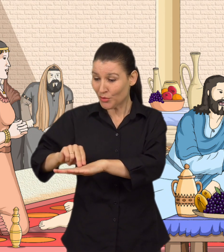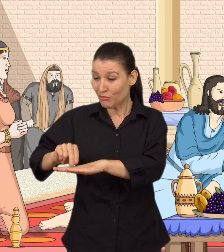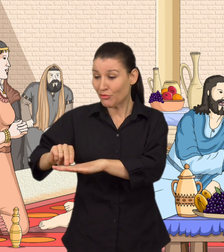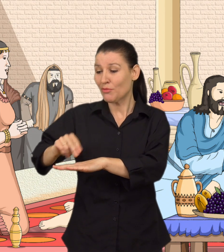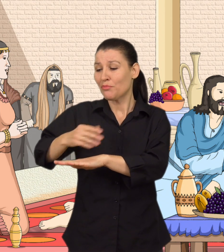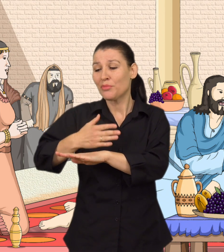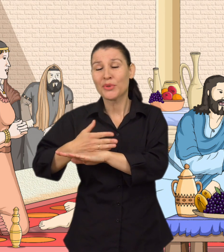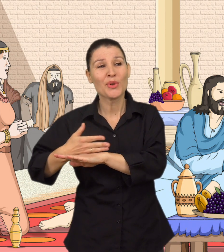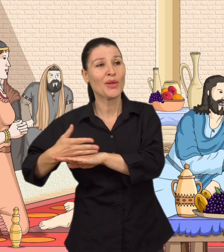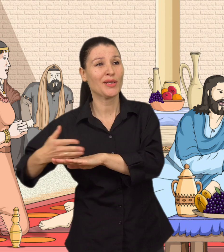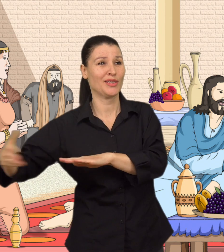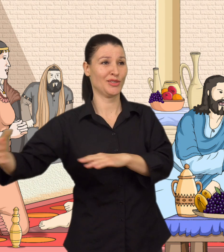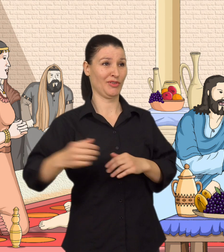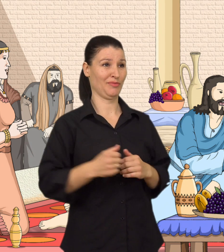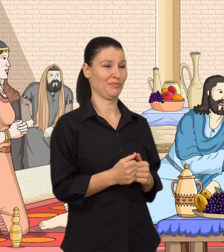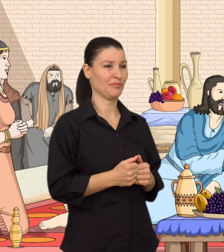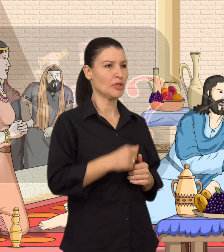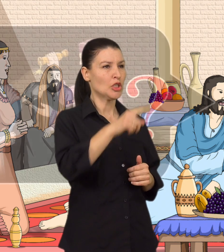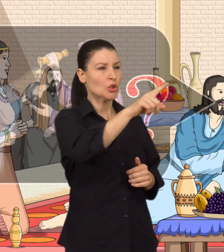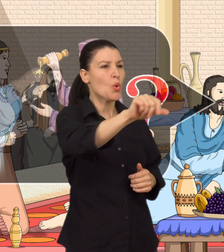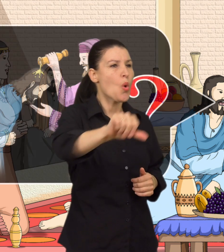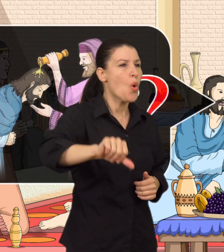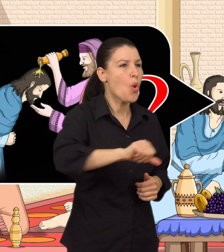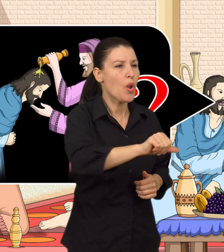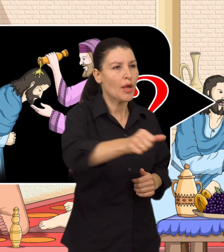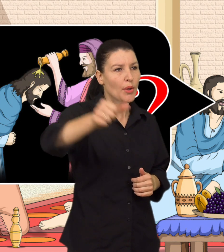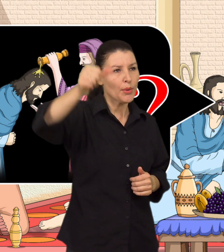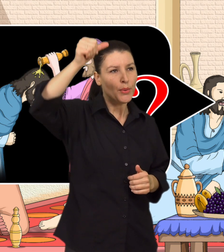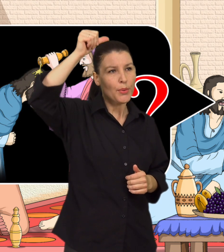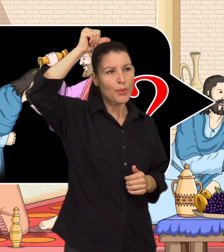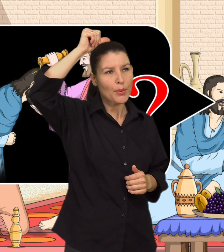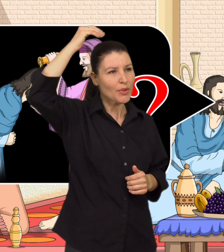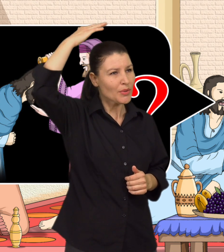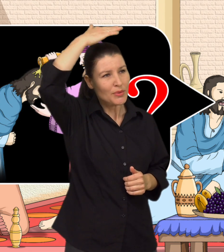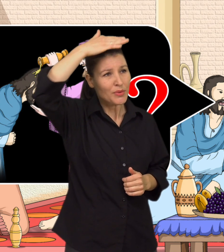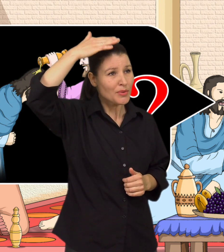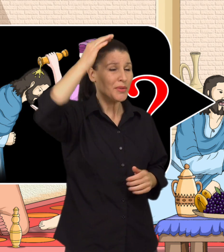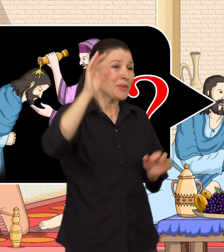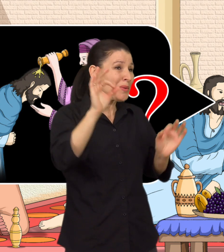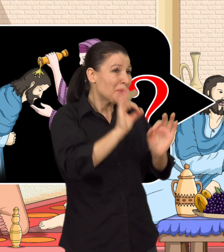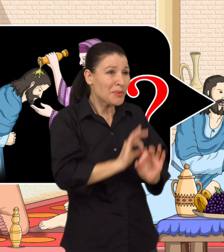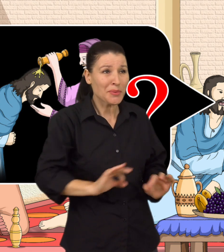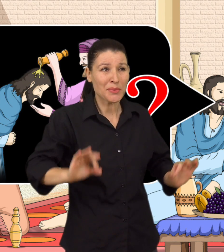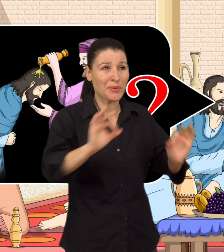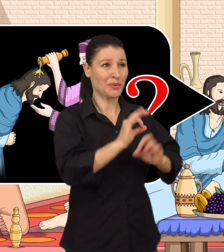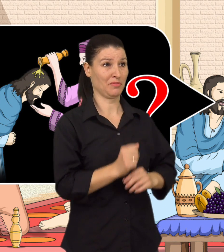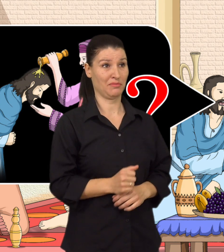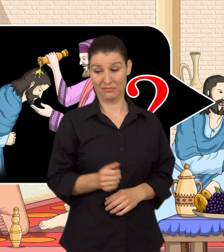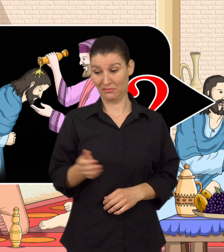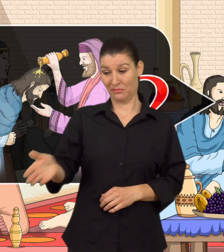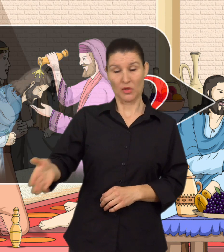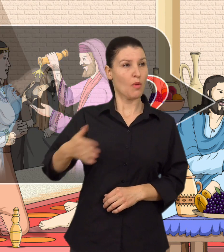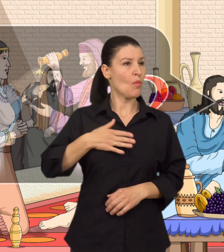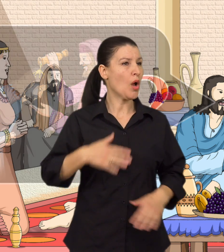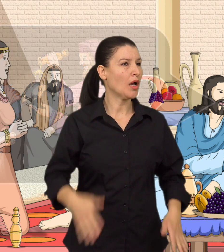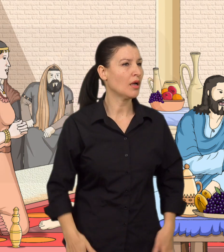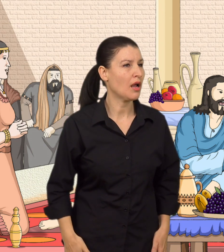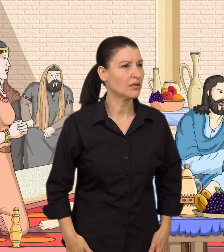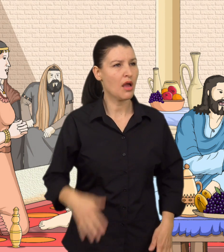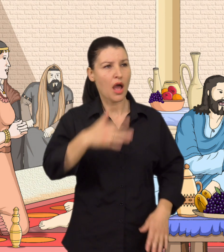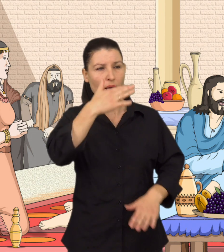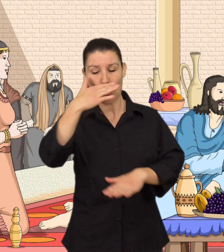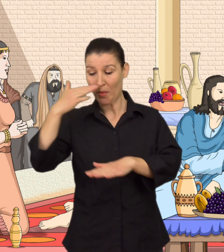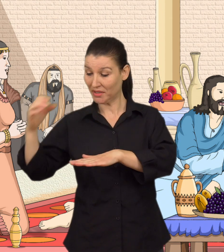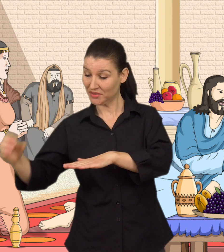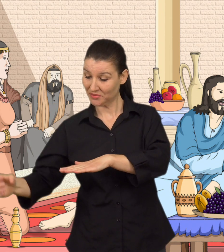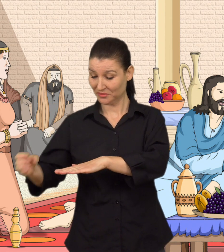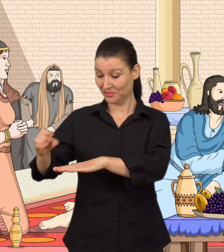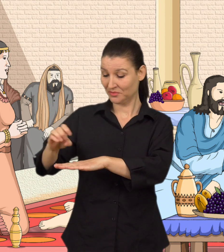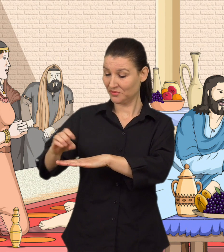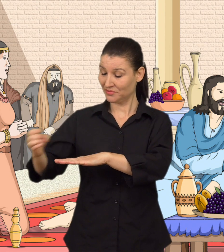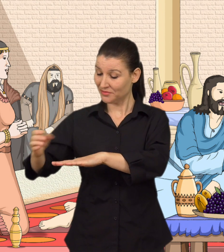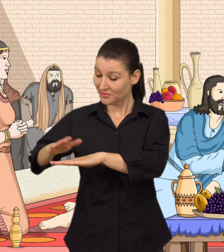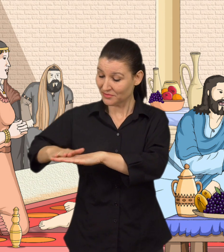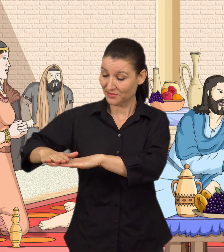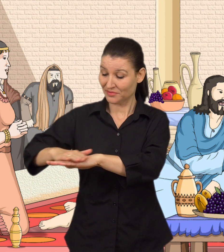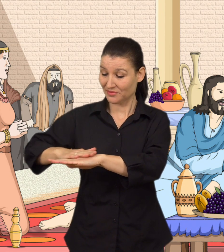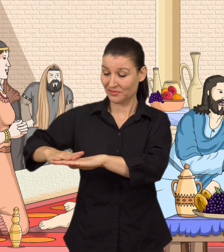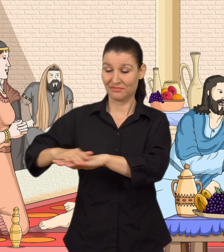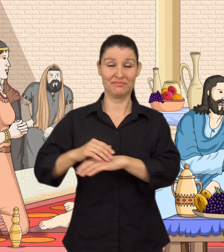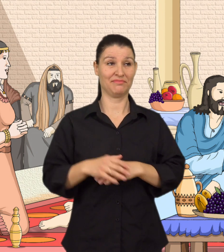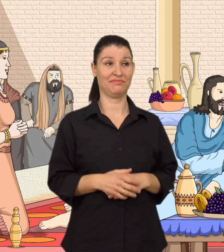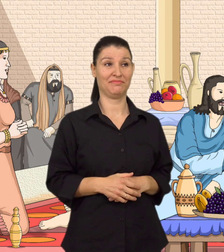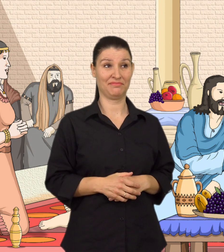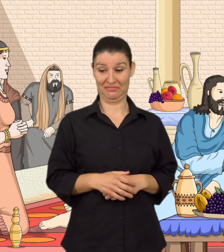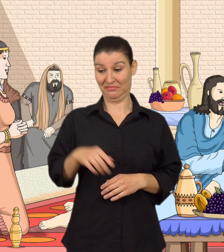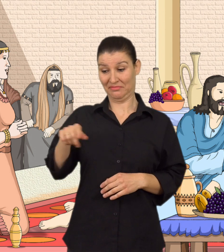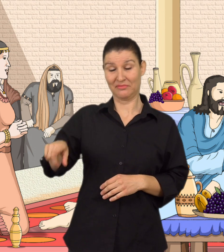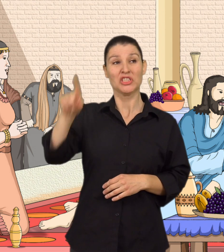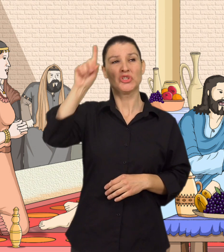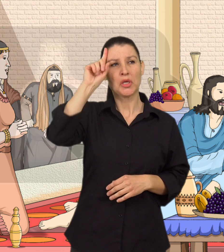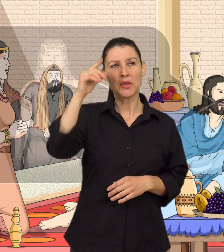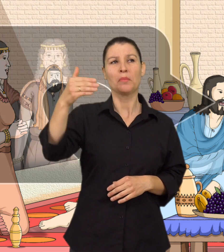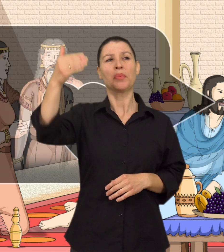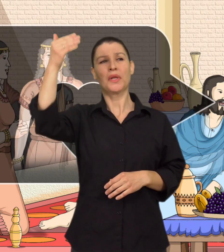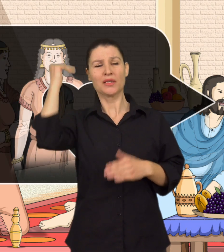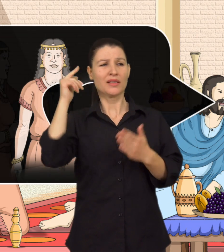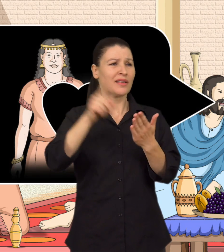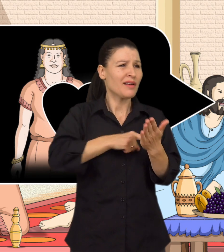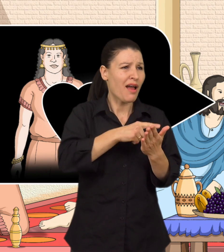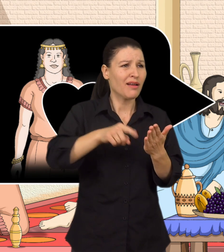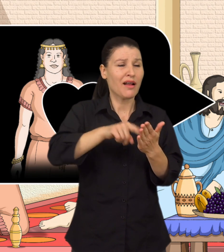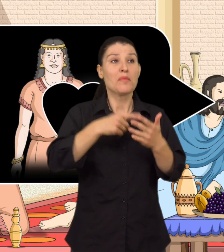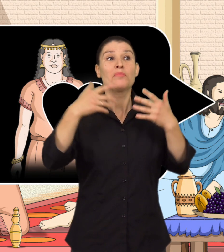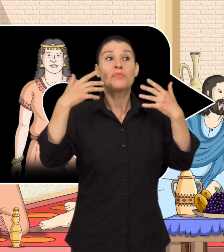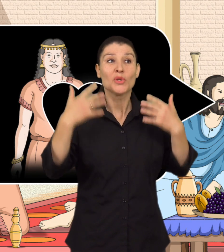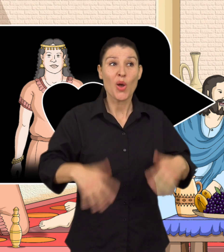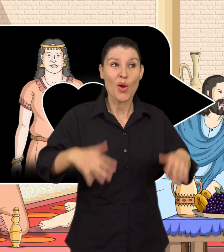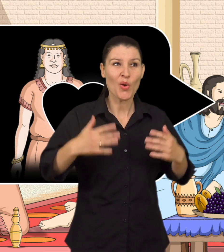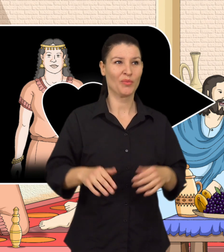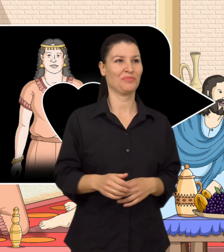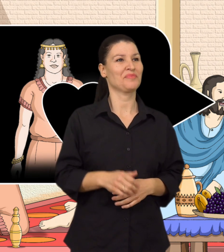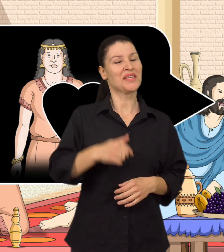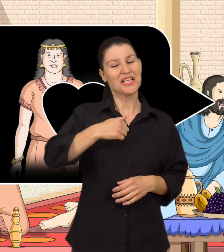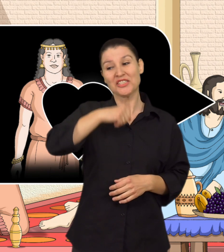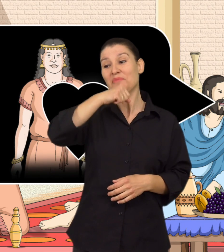You did not anoint My head with oil, but she has anointed My feet with perfume.